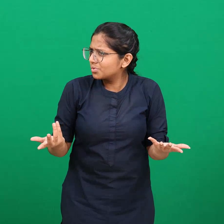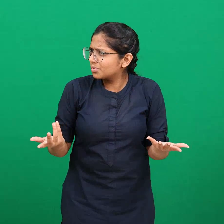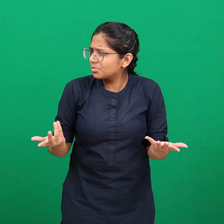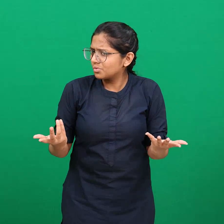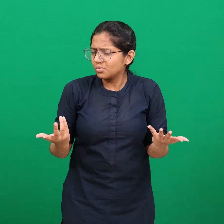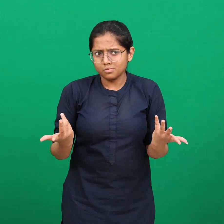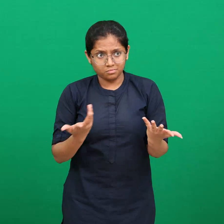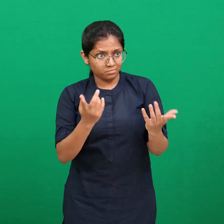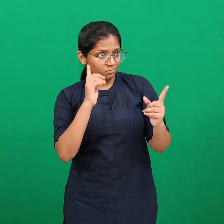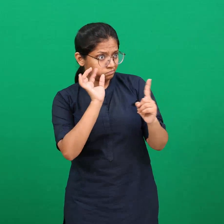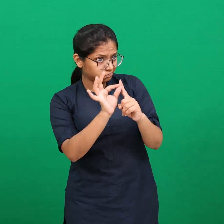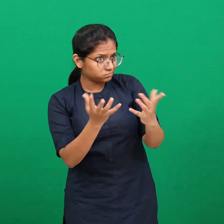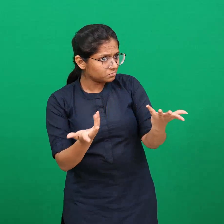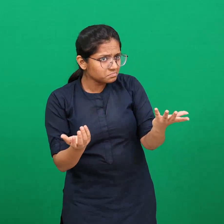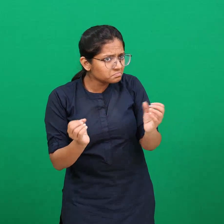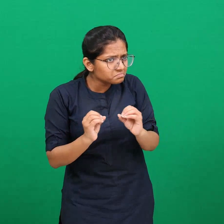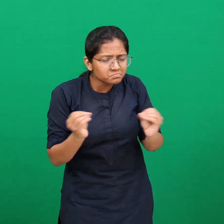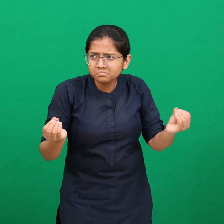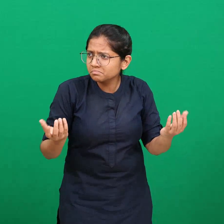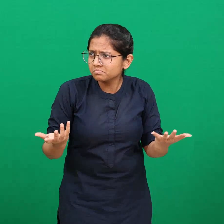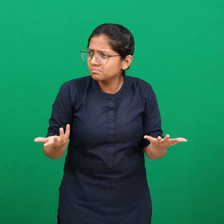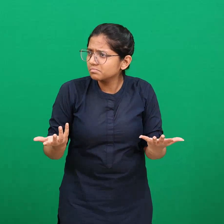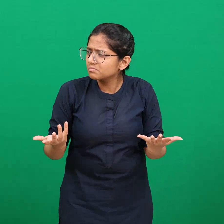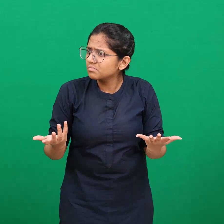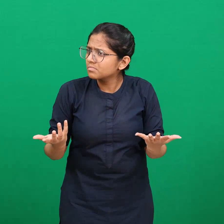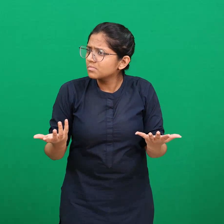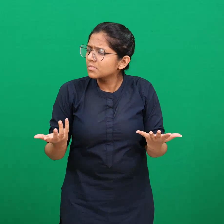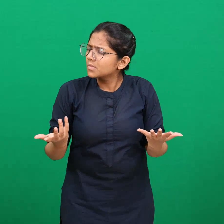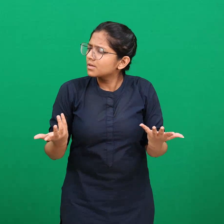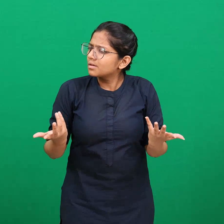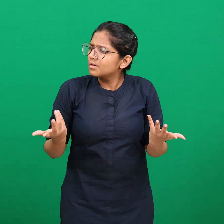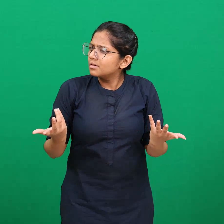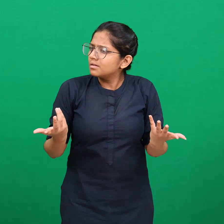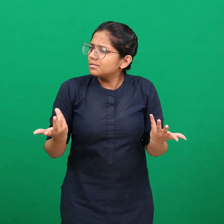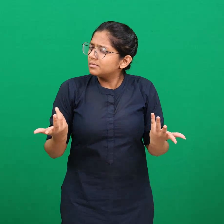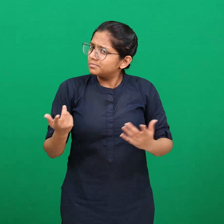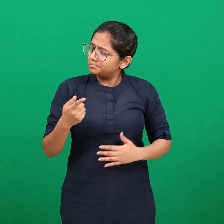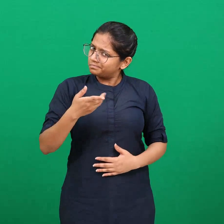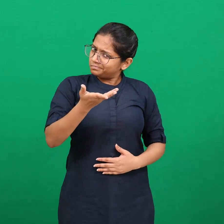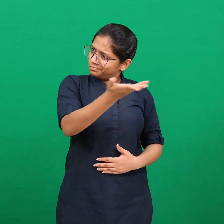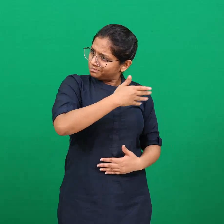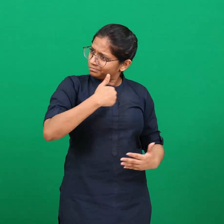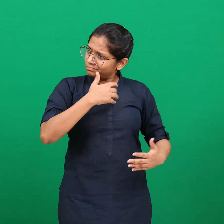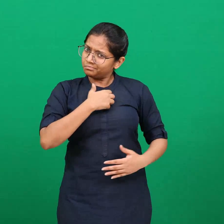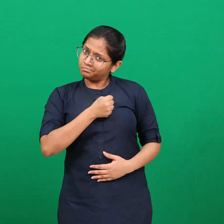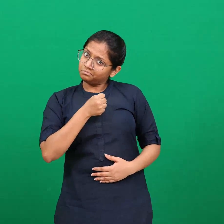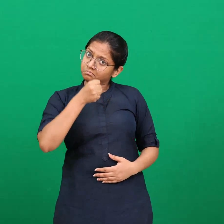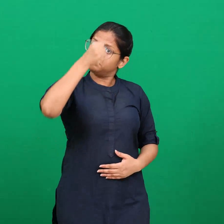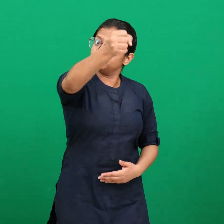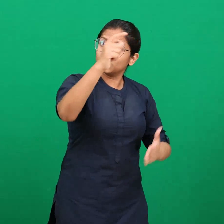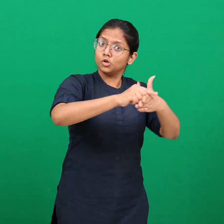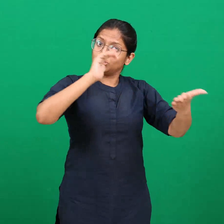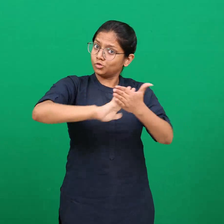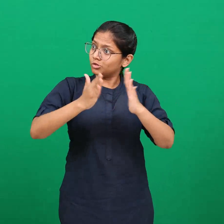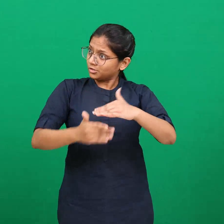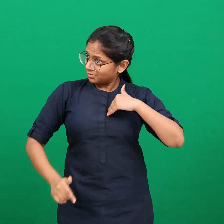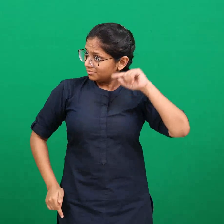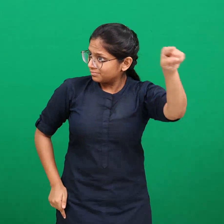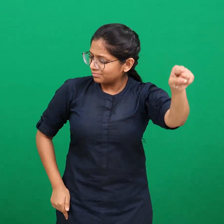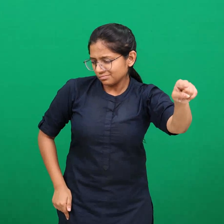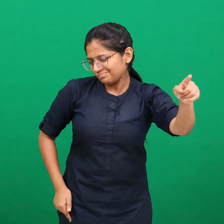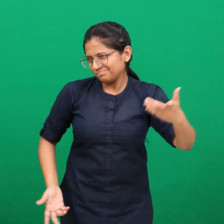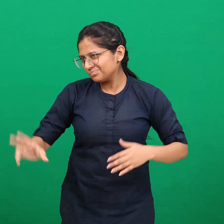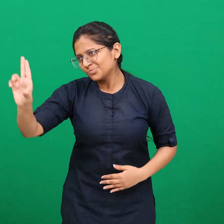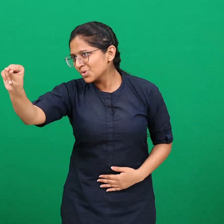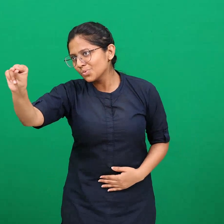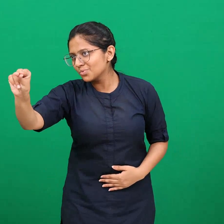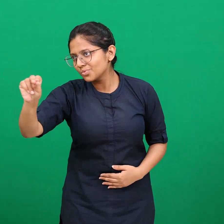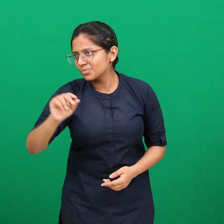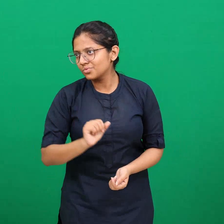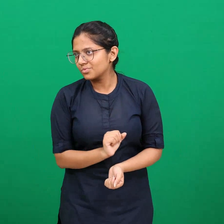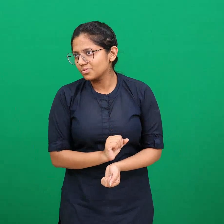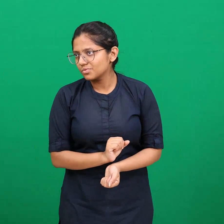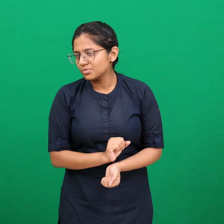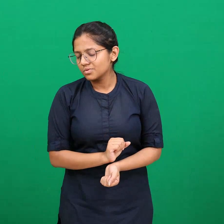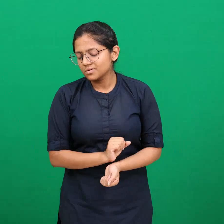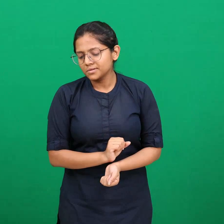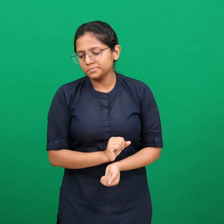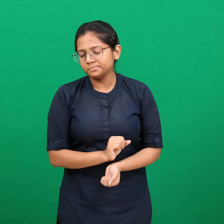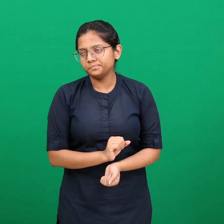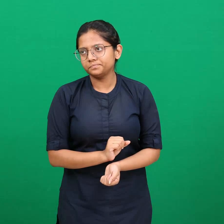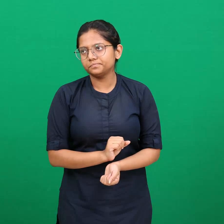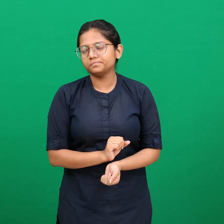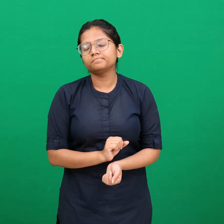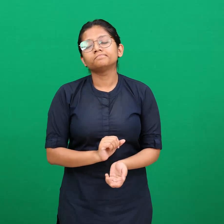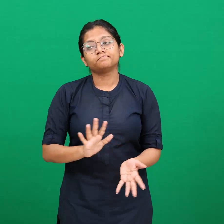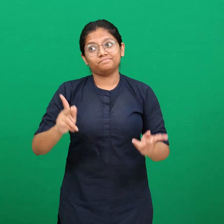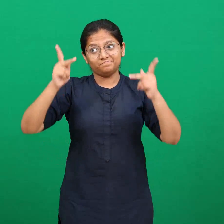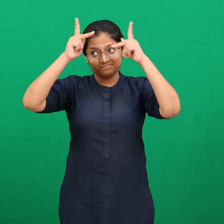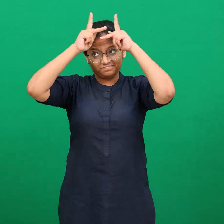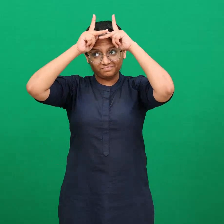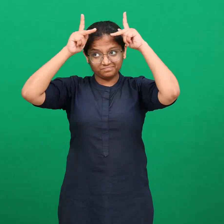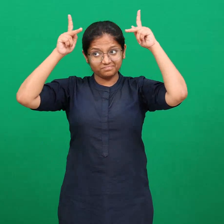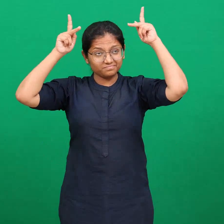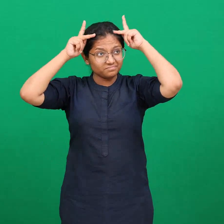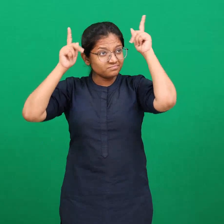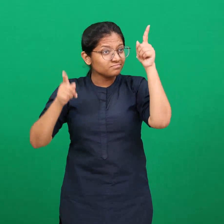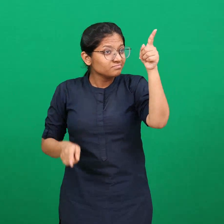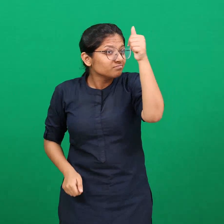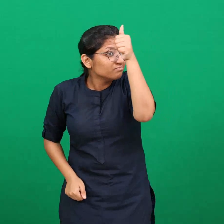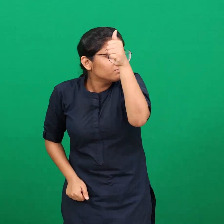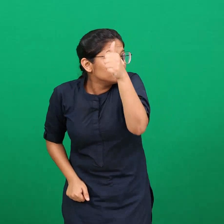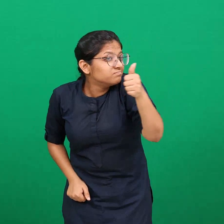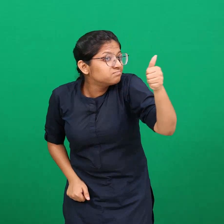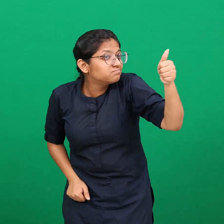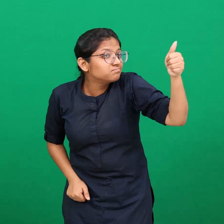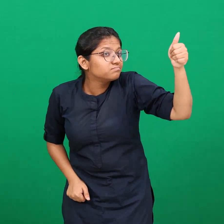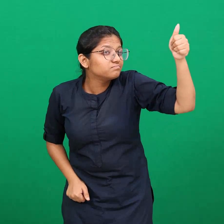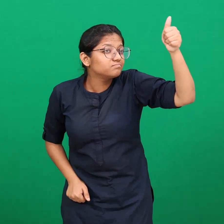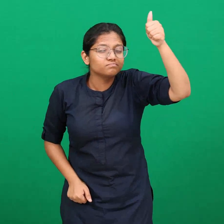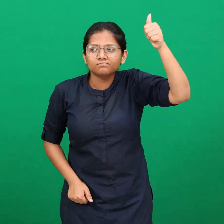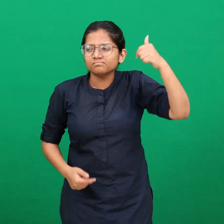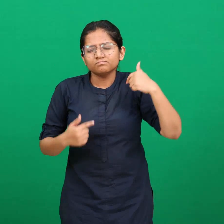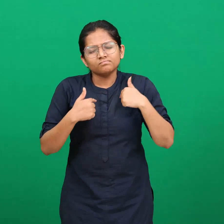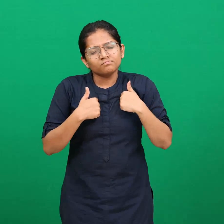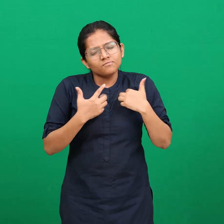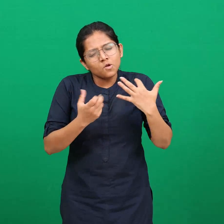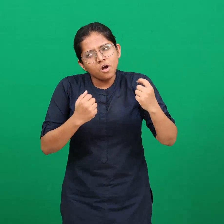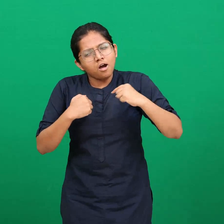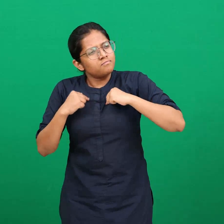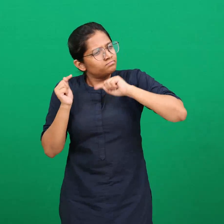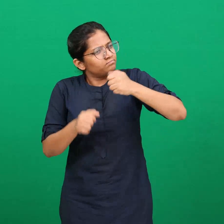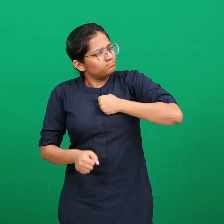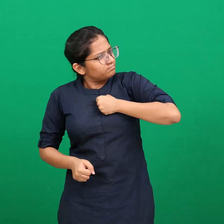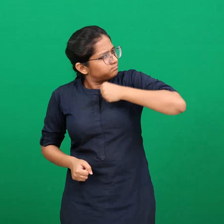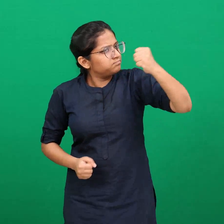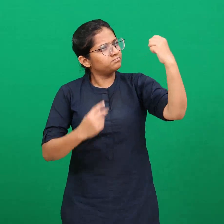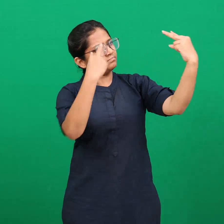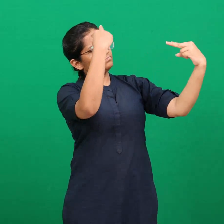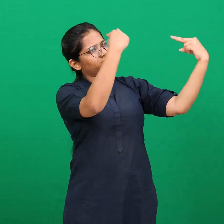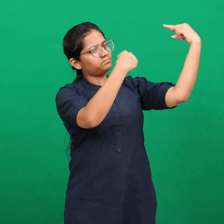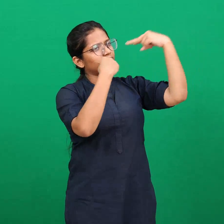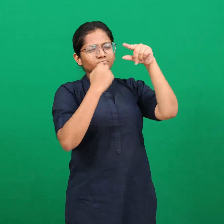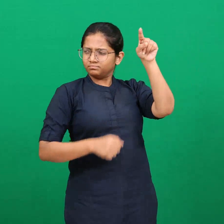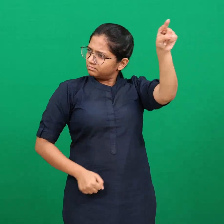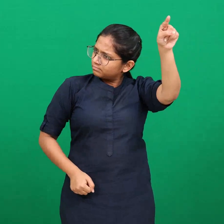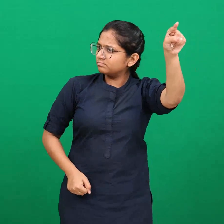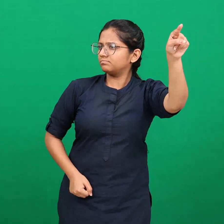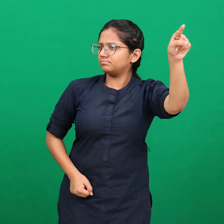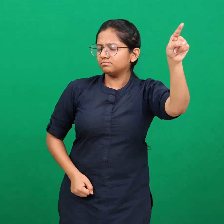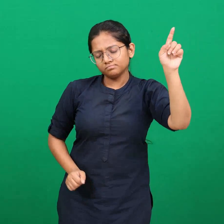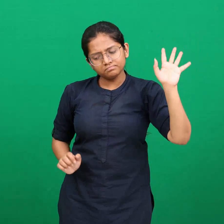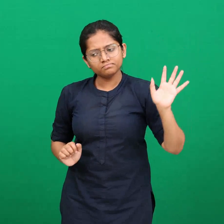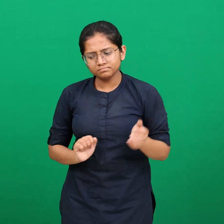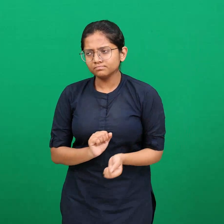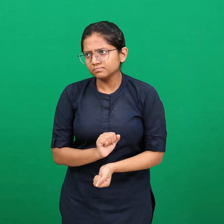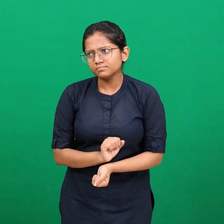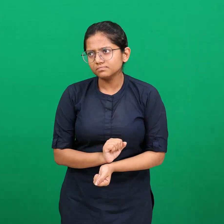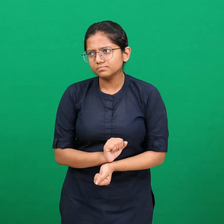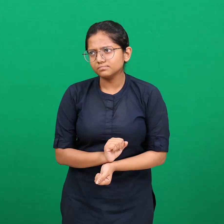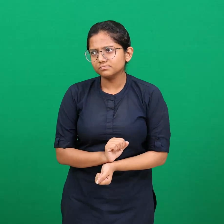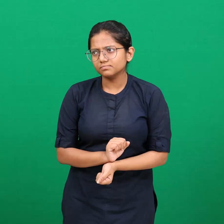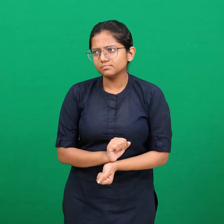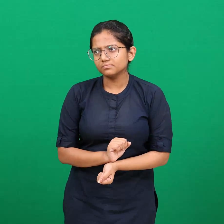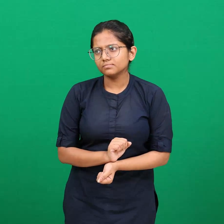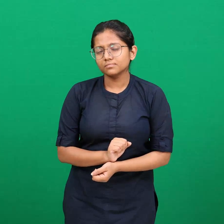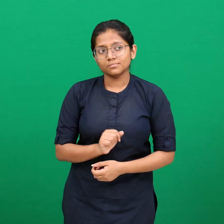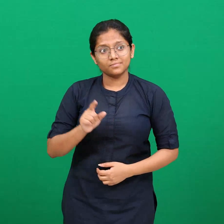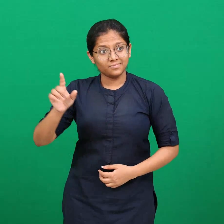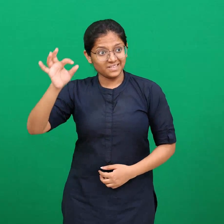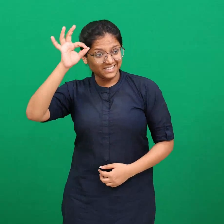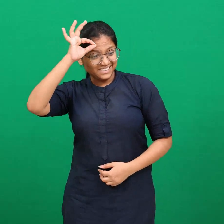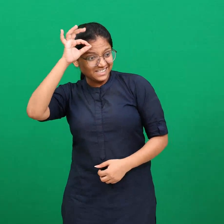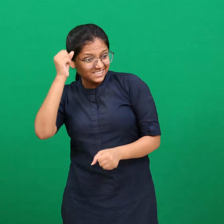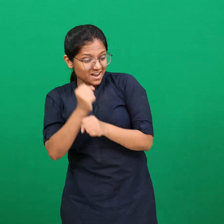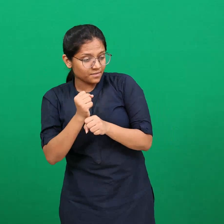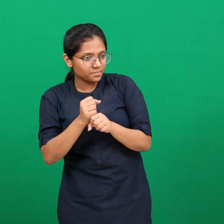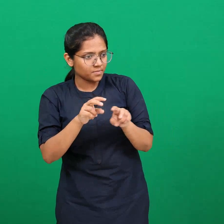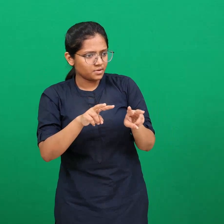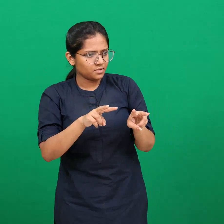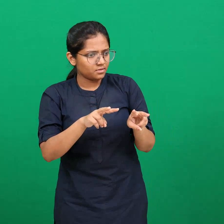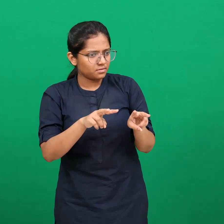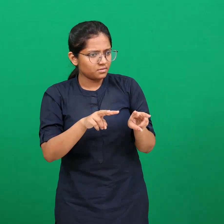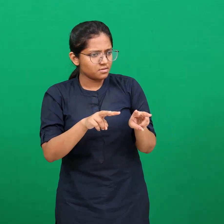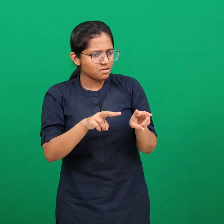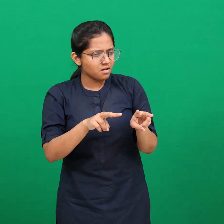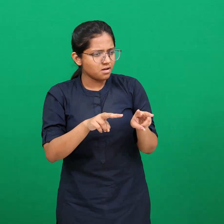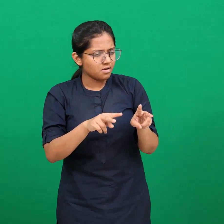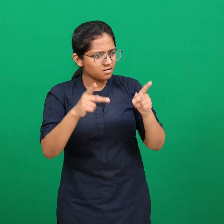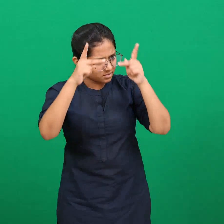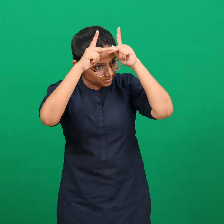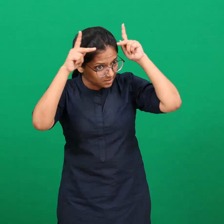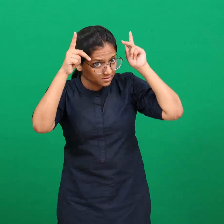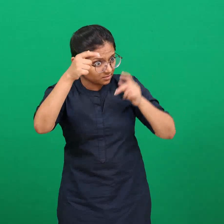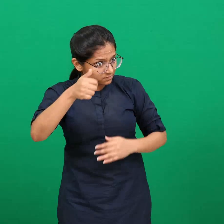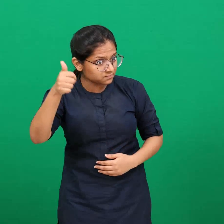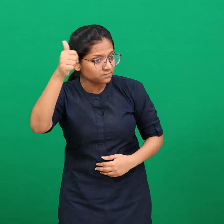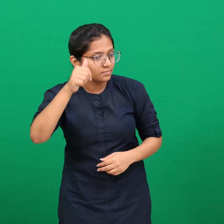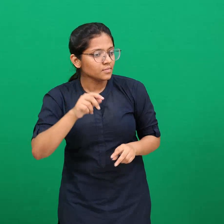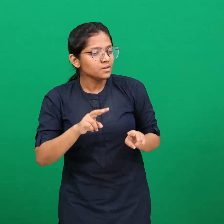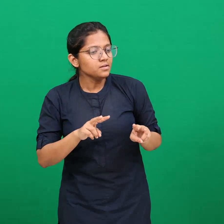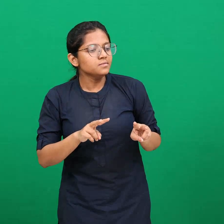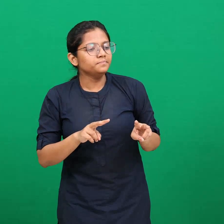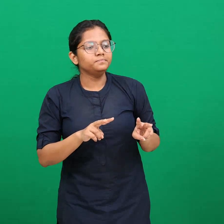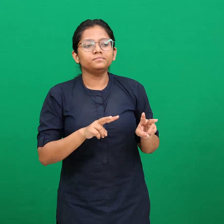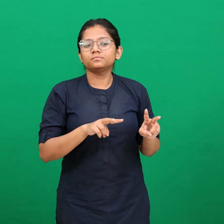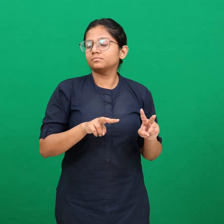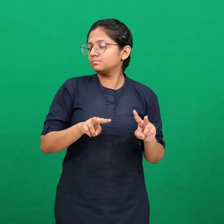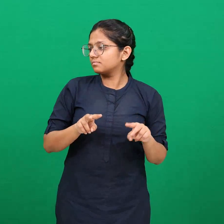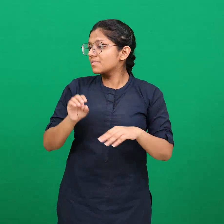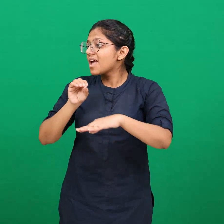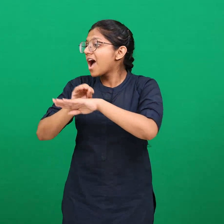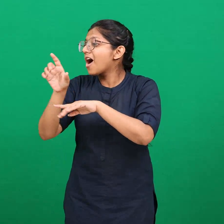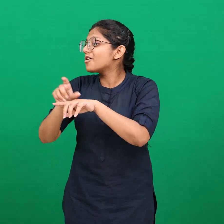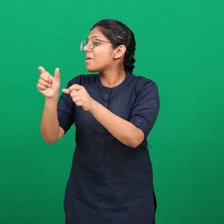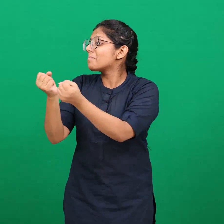But if there is no truth to their accusations against me, no one has the right to hand me over to them. I appeal to Caesar!"